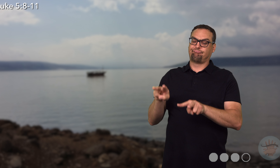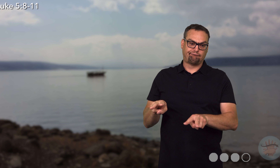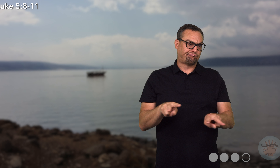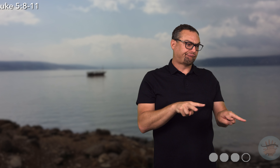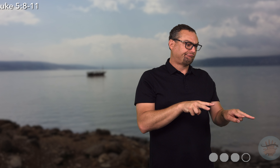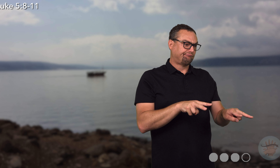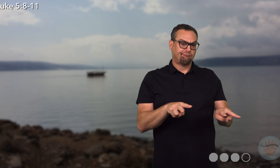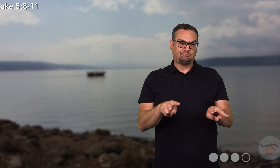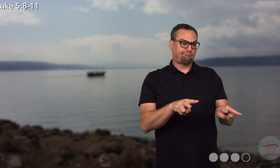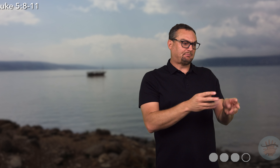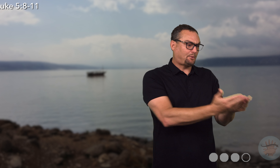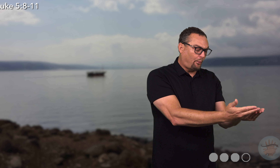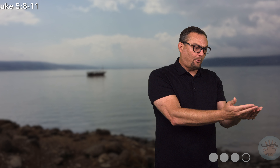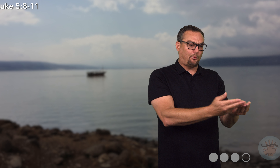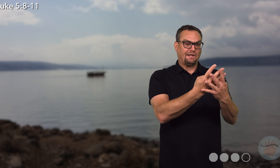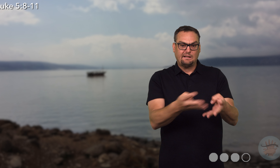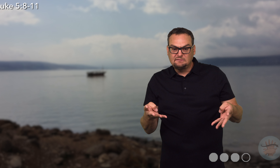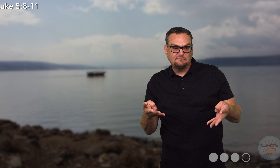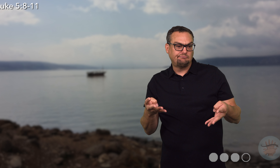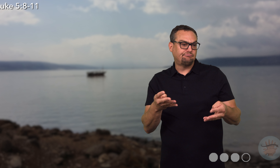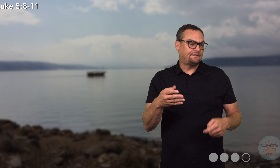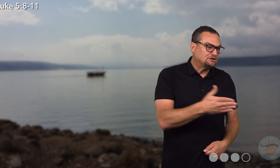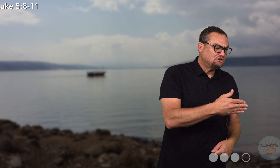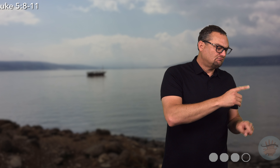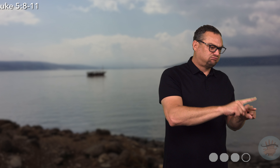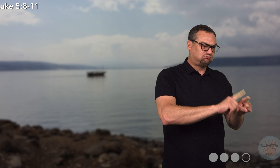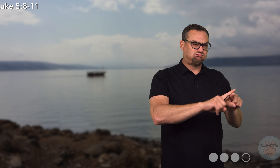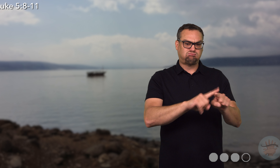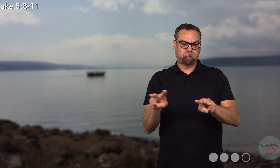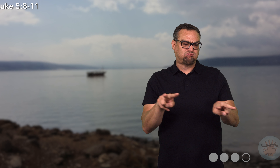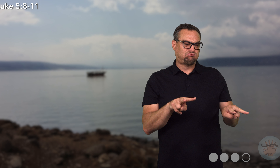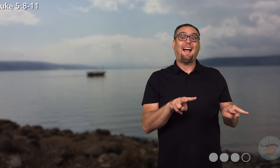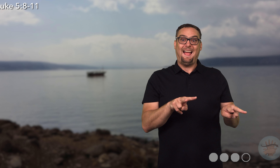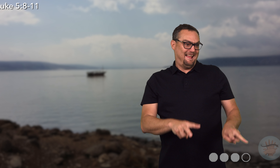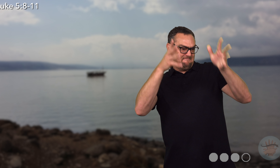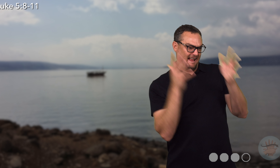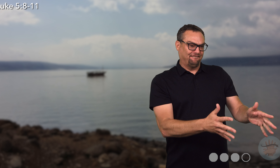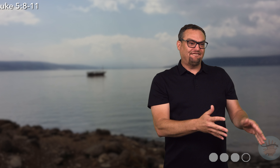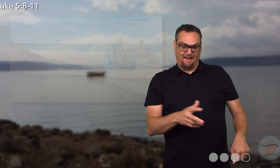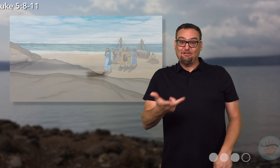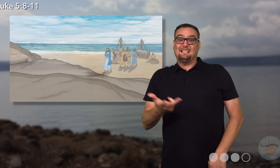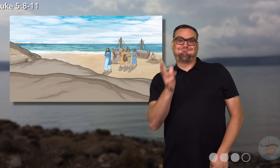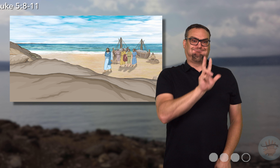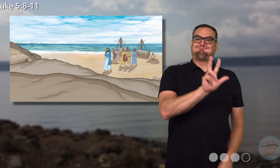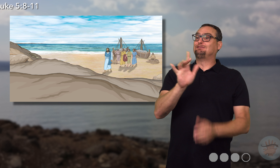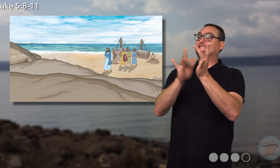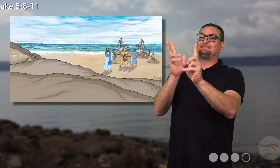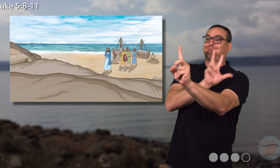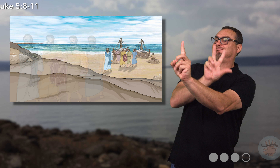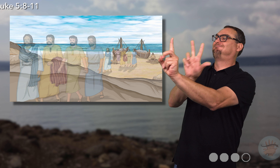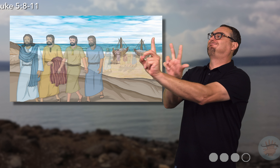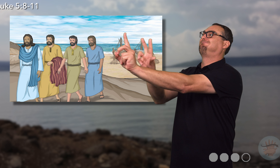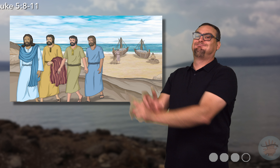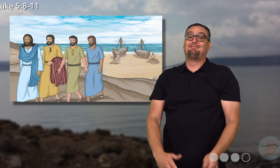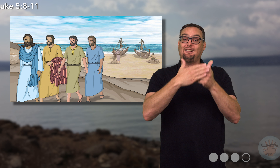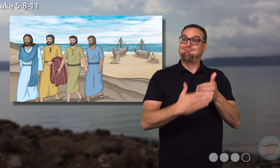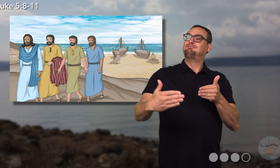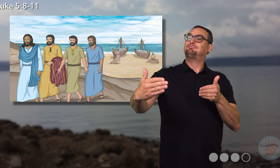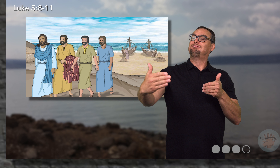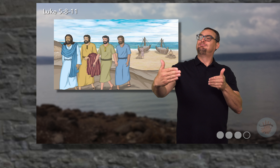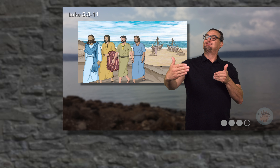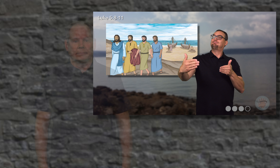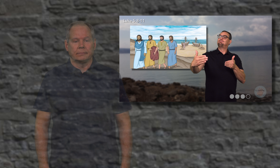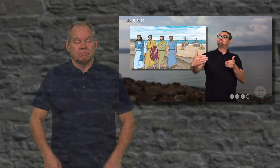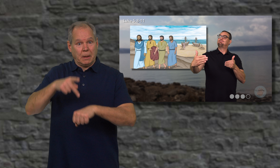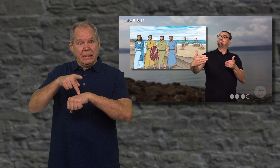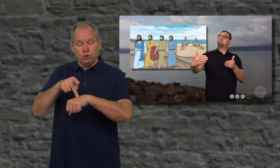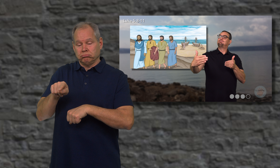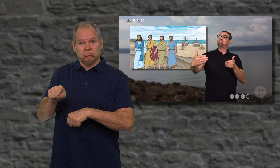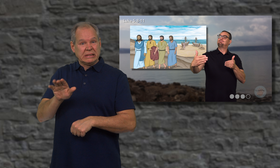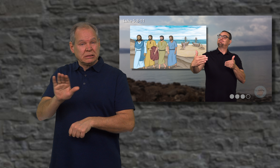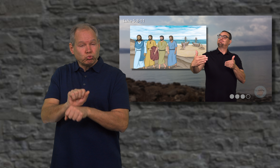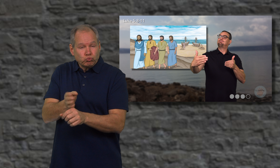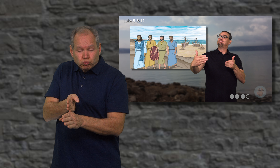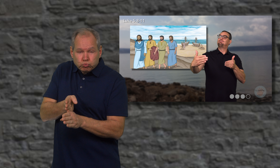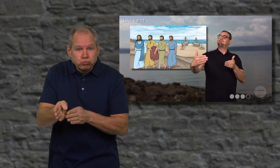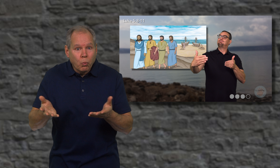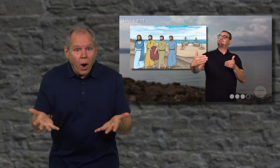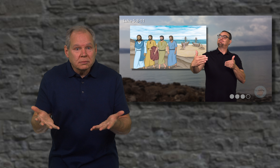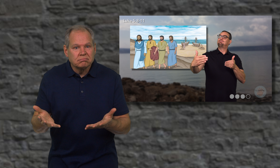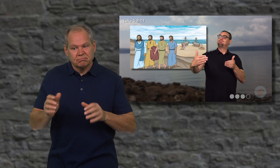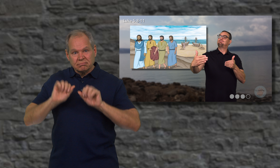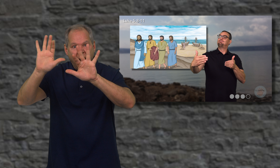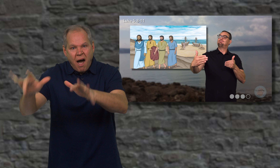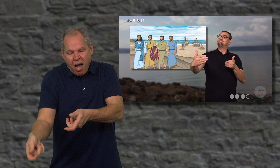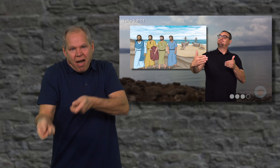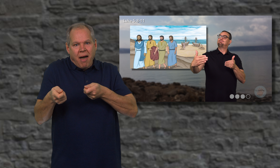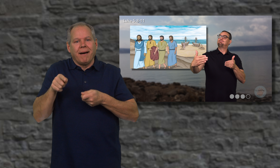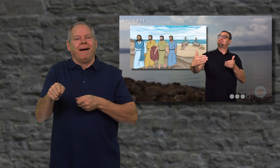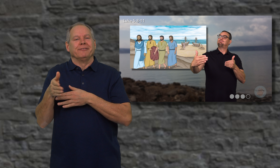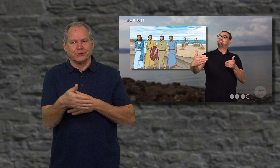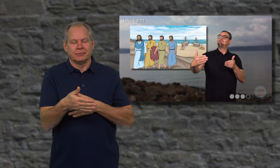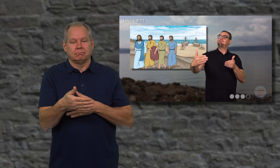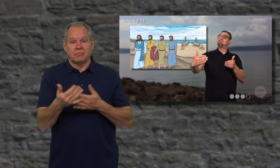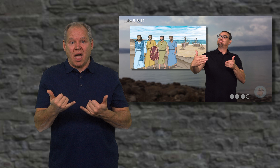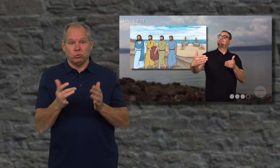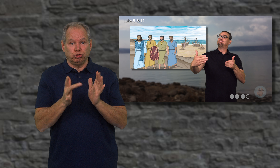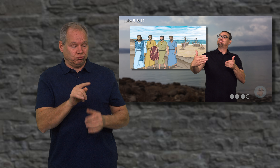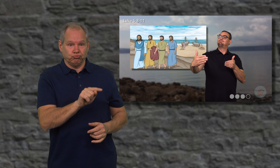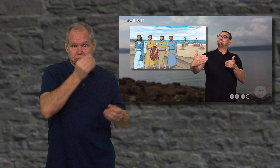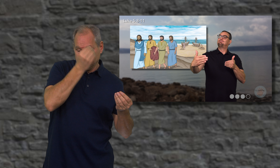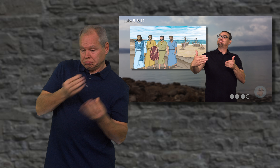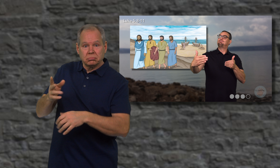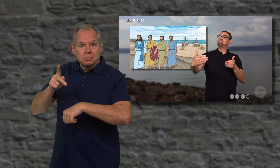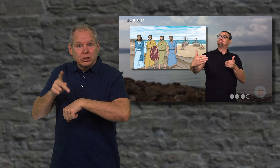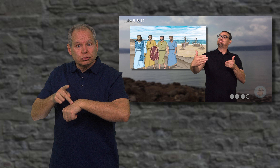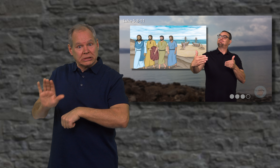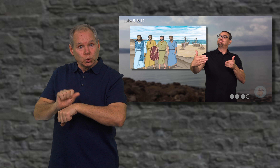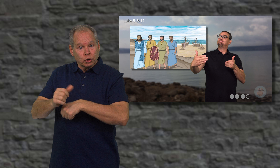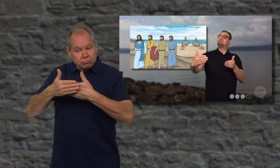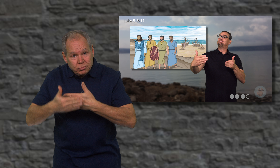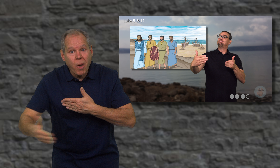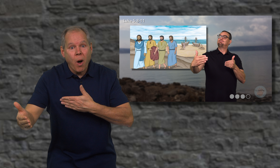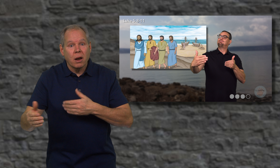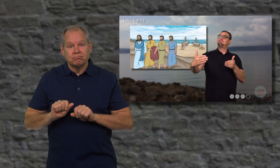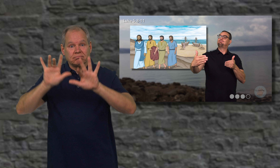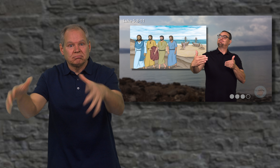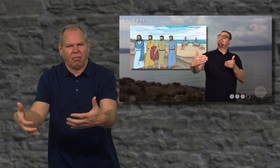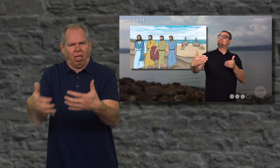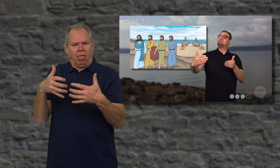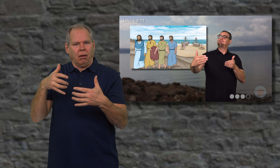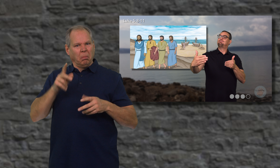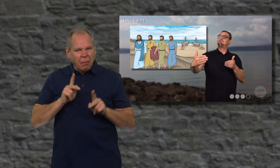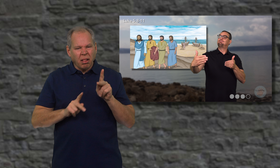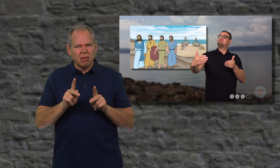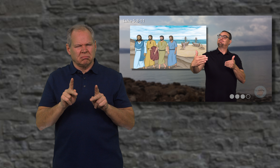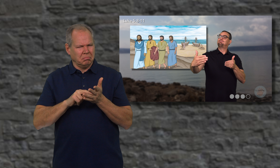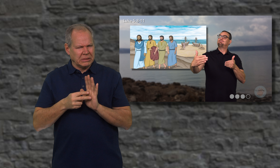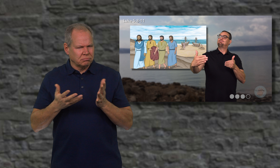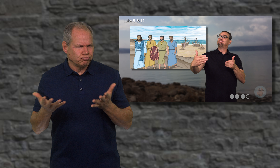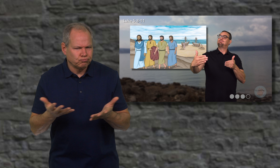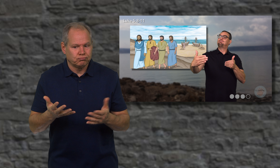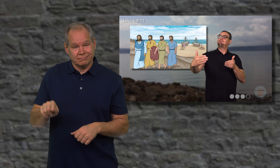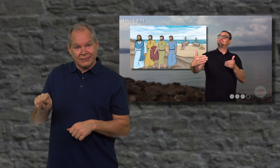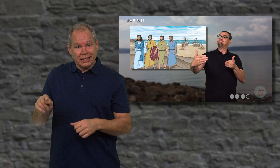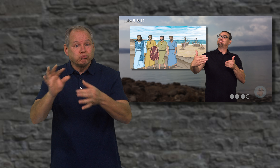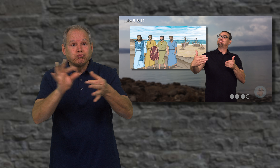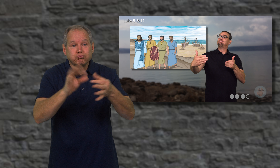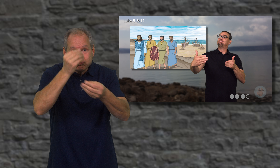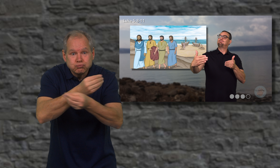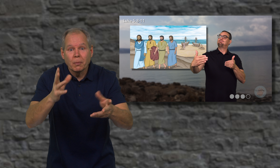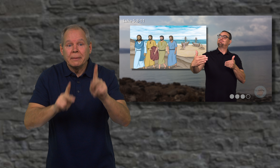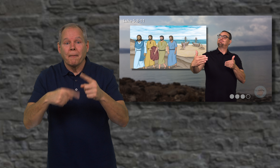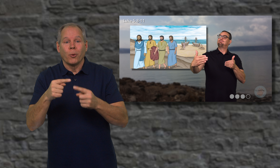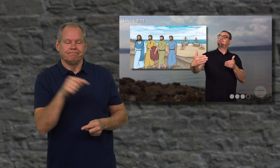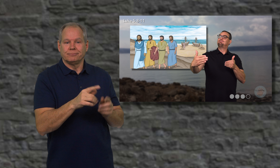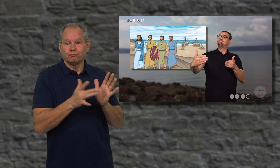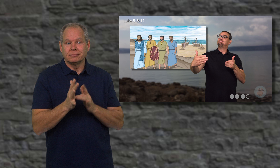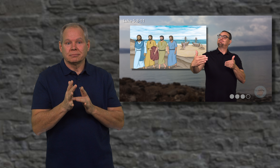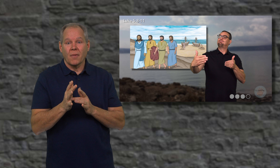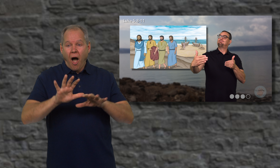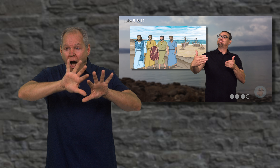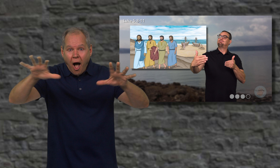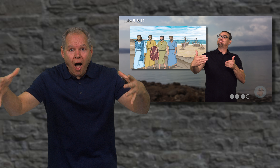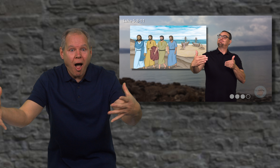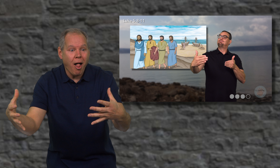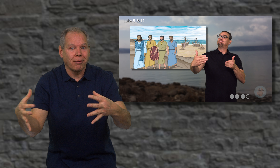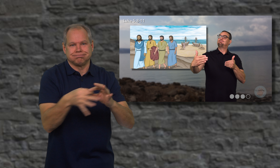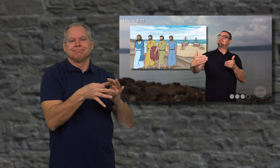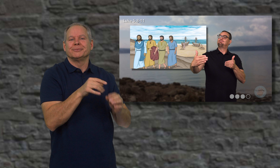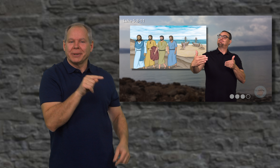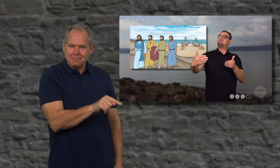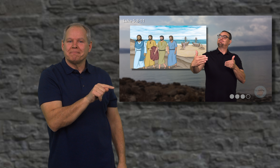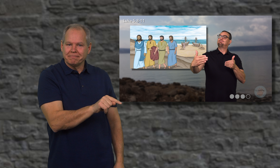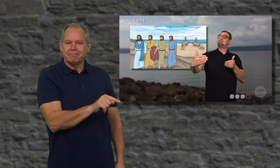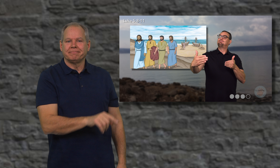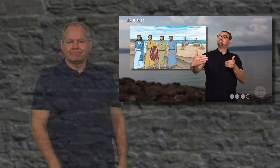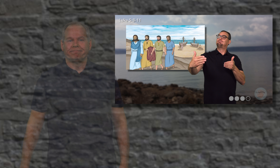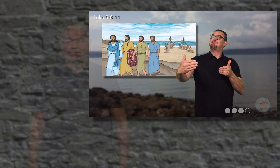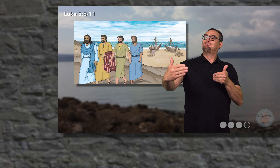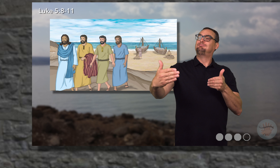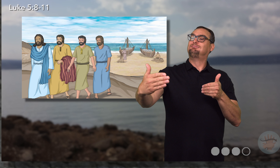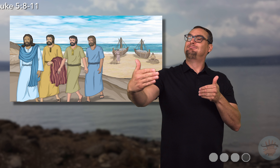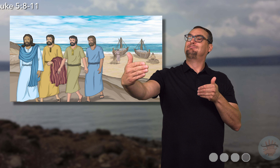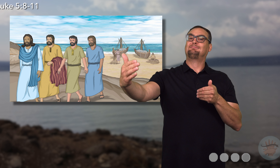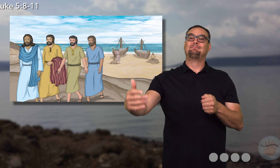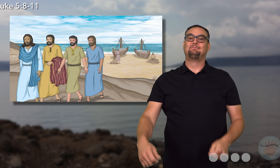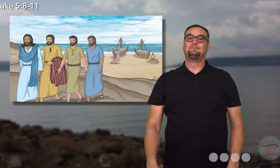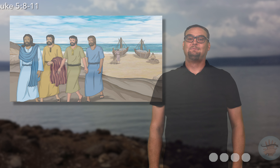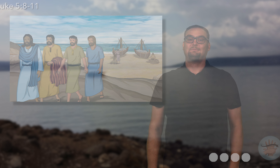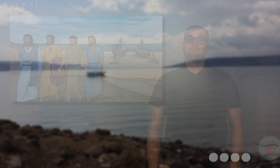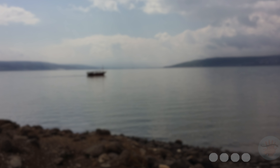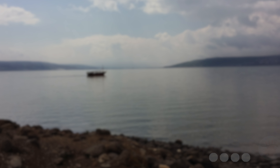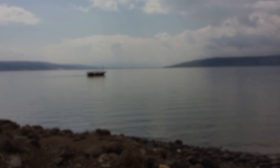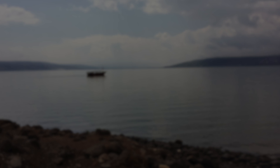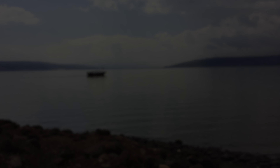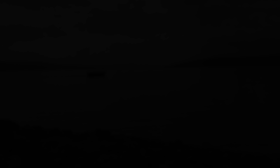And when they had brought their boats ashore, they left everything and followed Him.